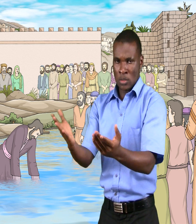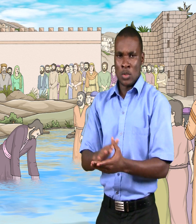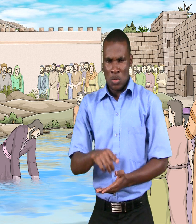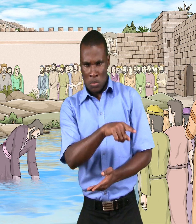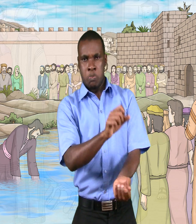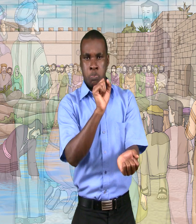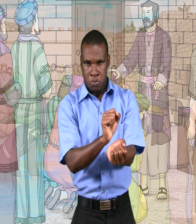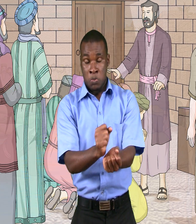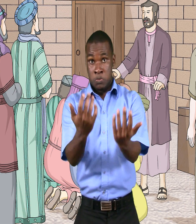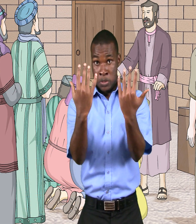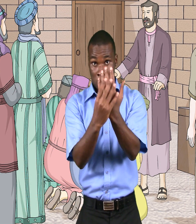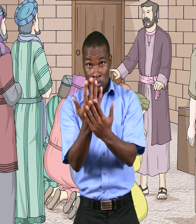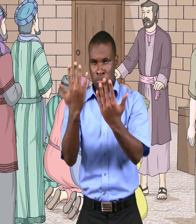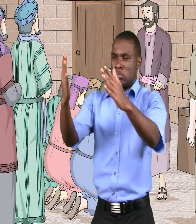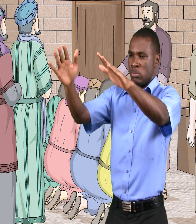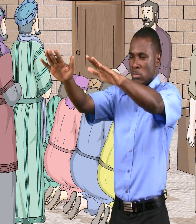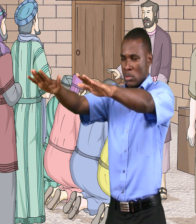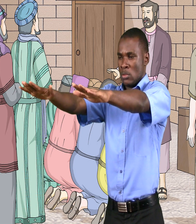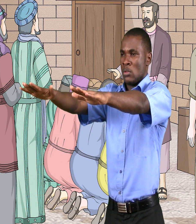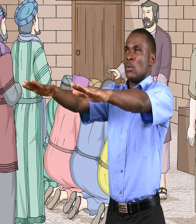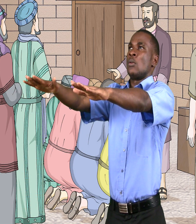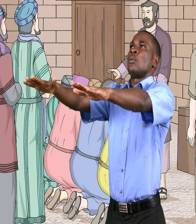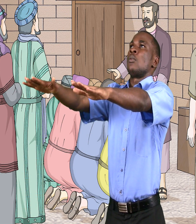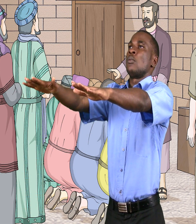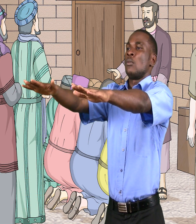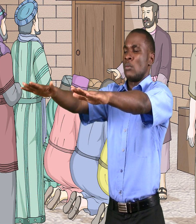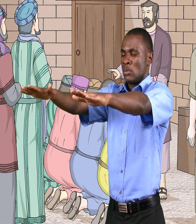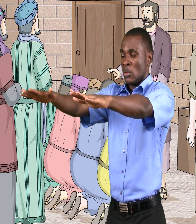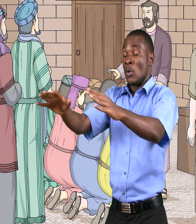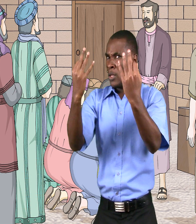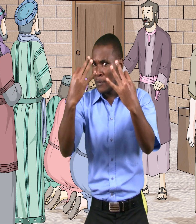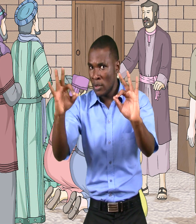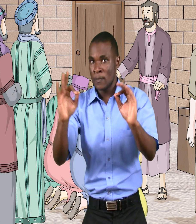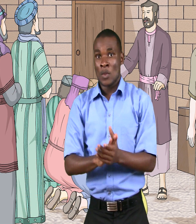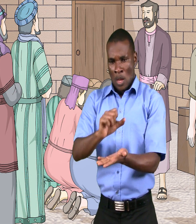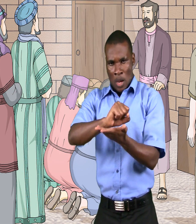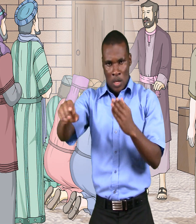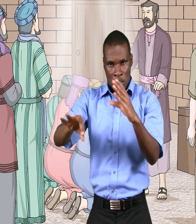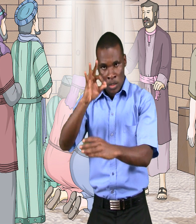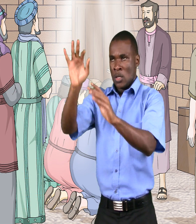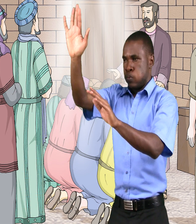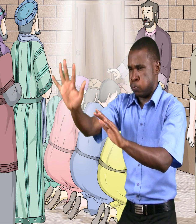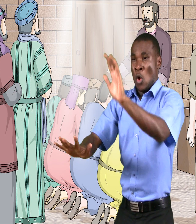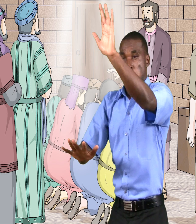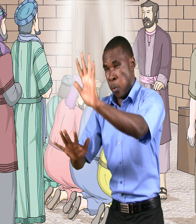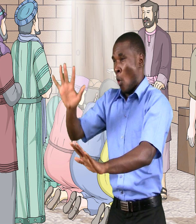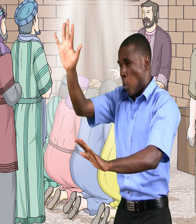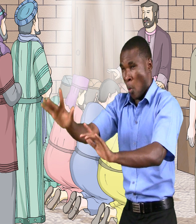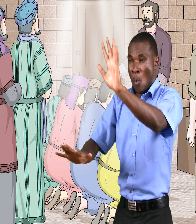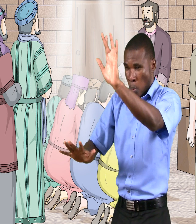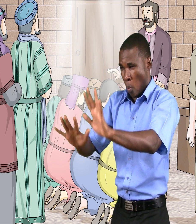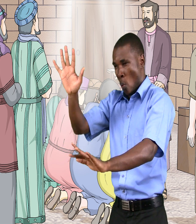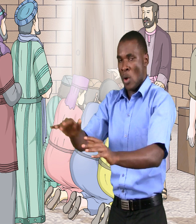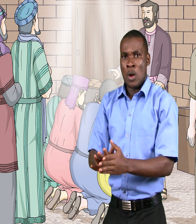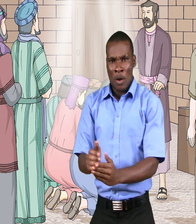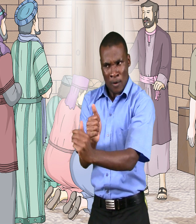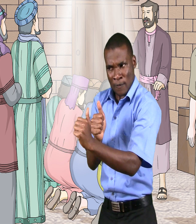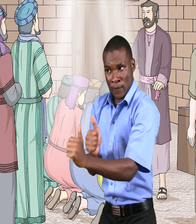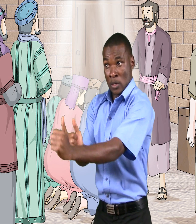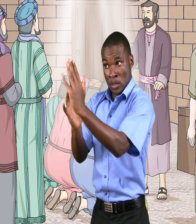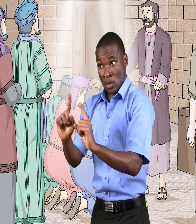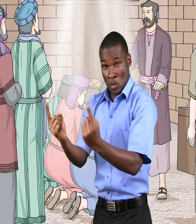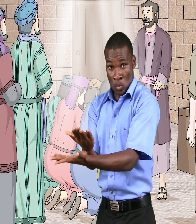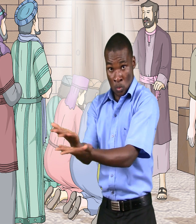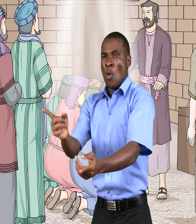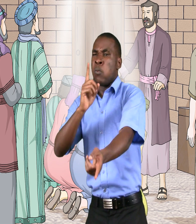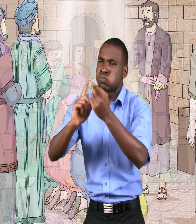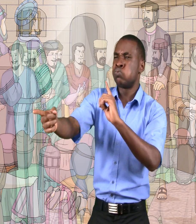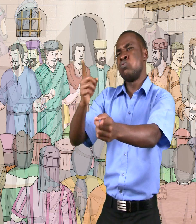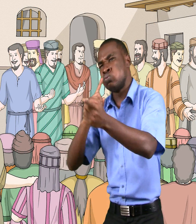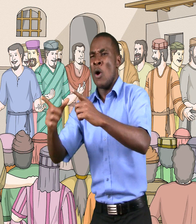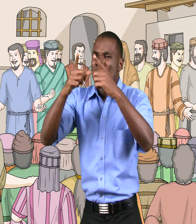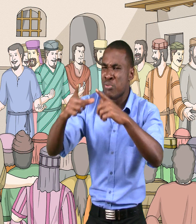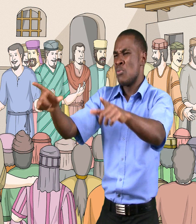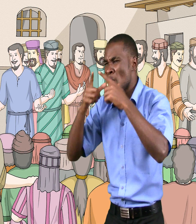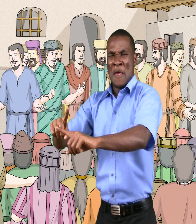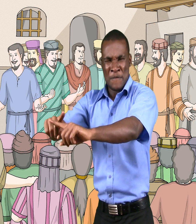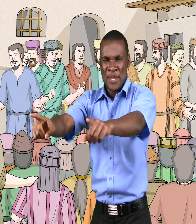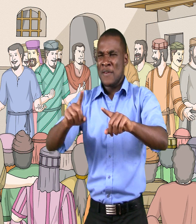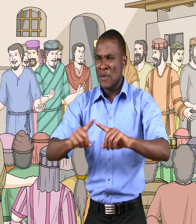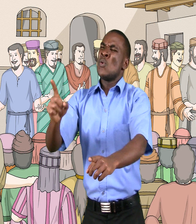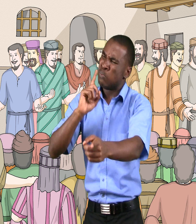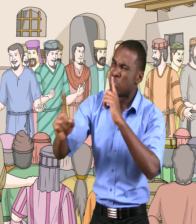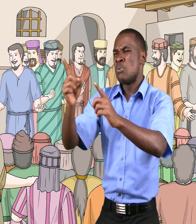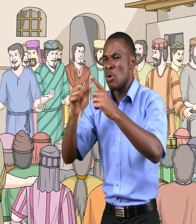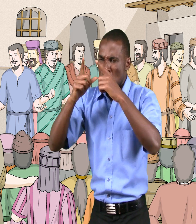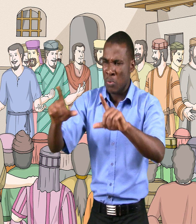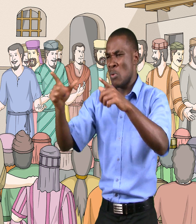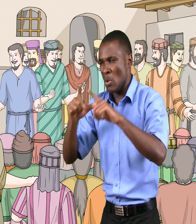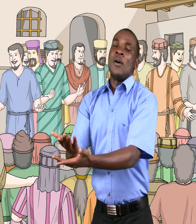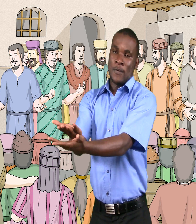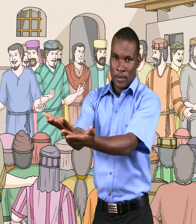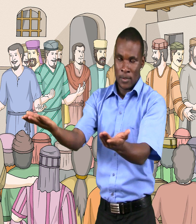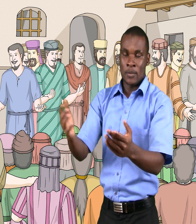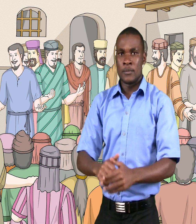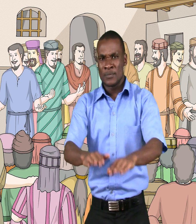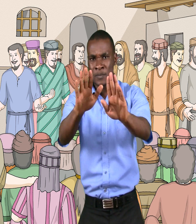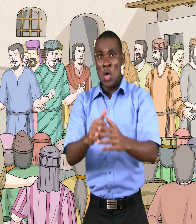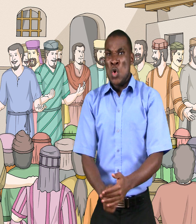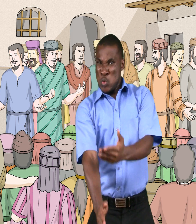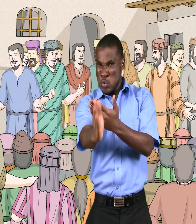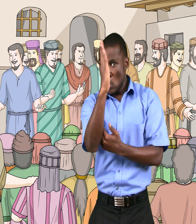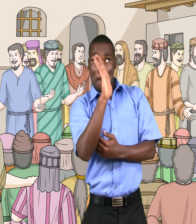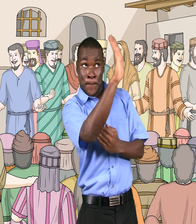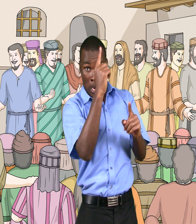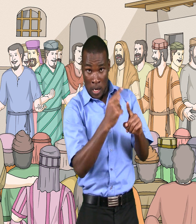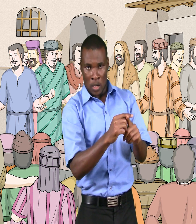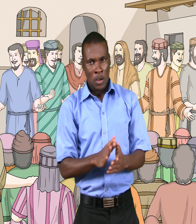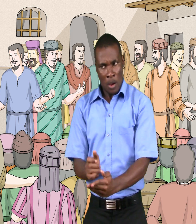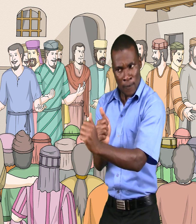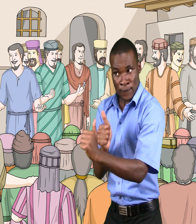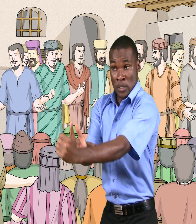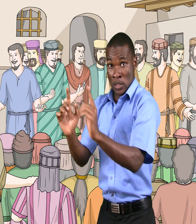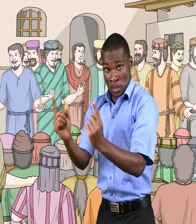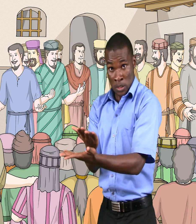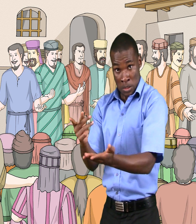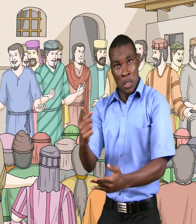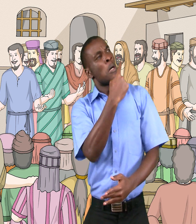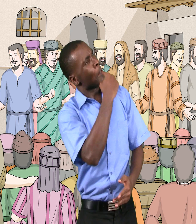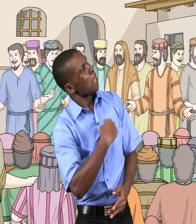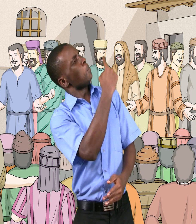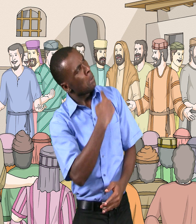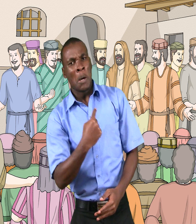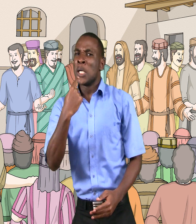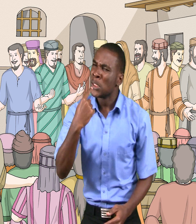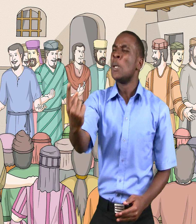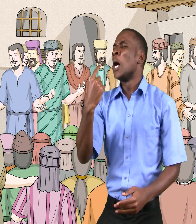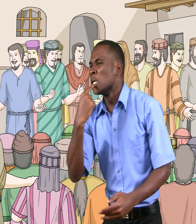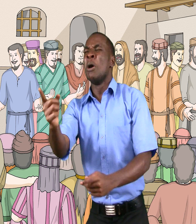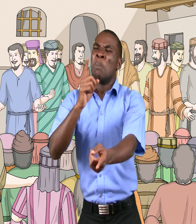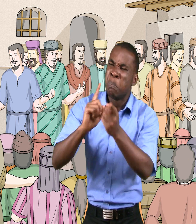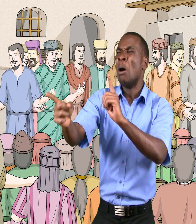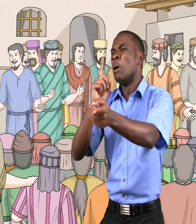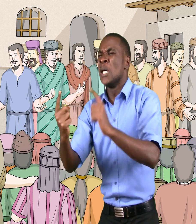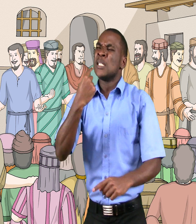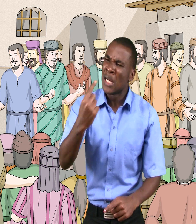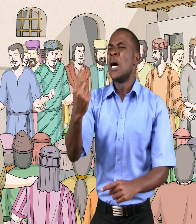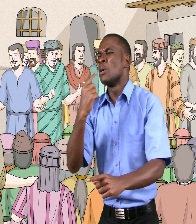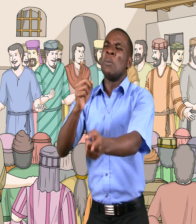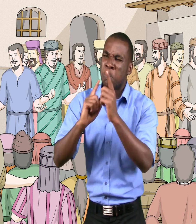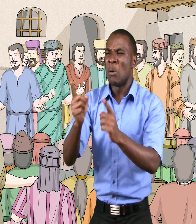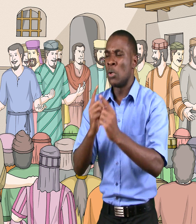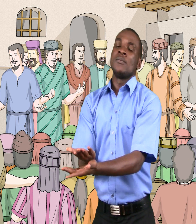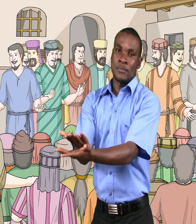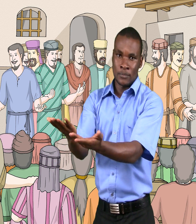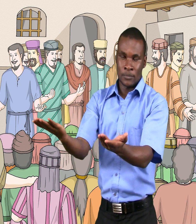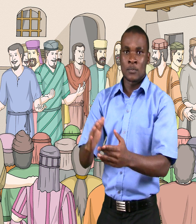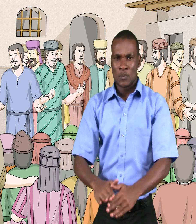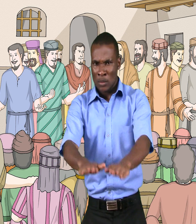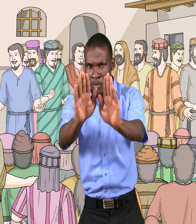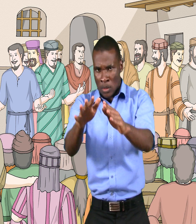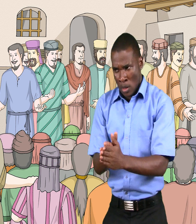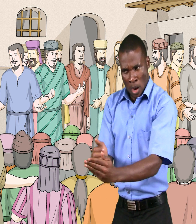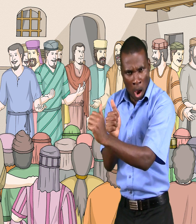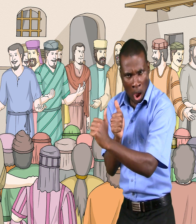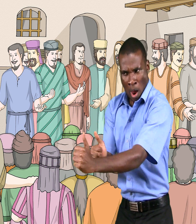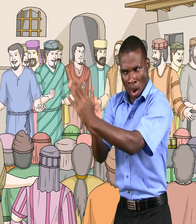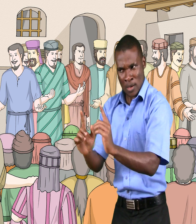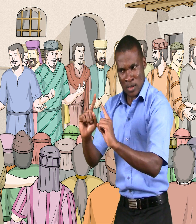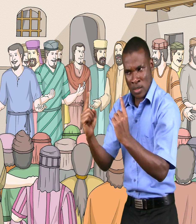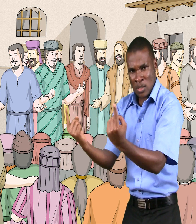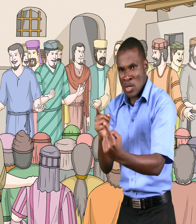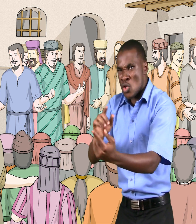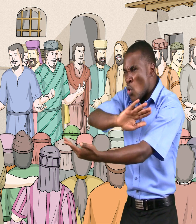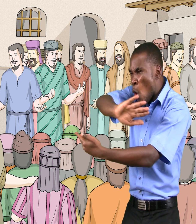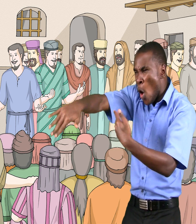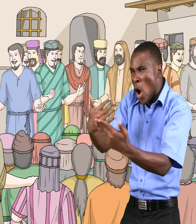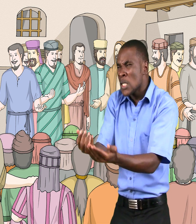And when Paul laid his hands on them, the Holy Spirit came upon them, and they spoke in tongues and prophesied.